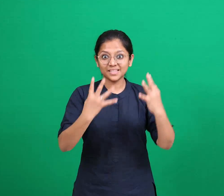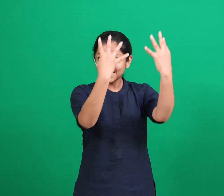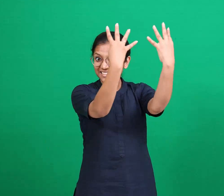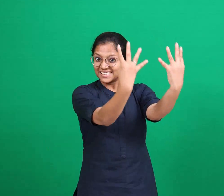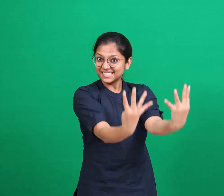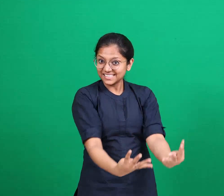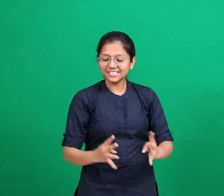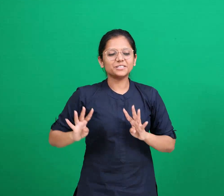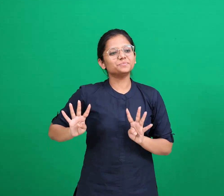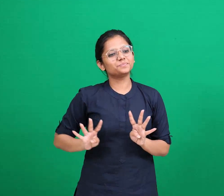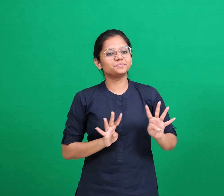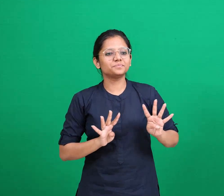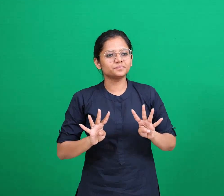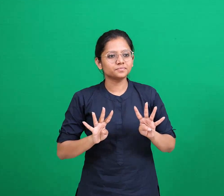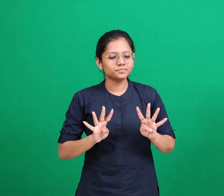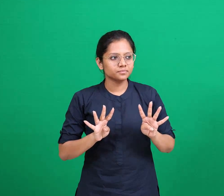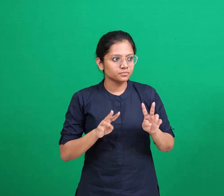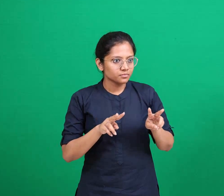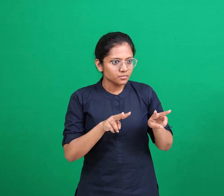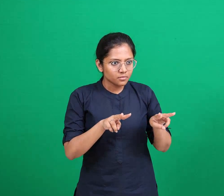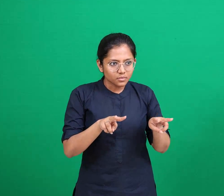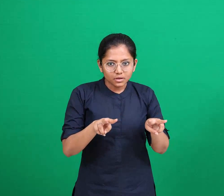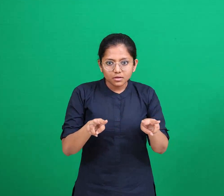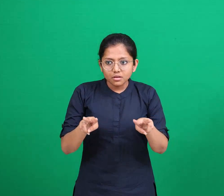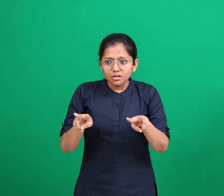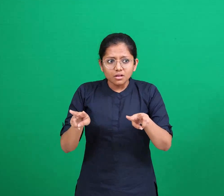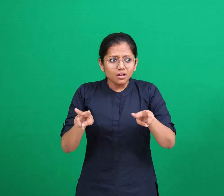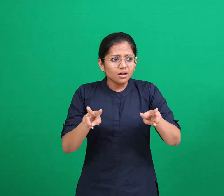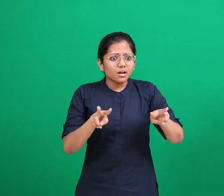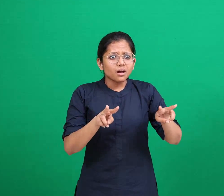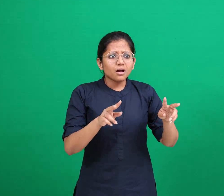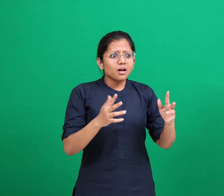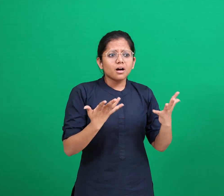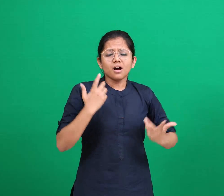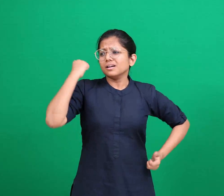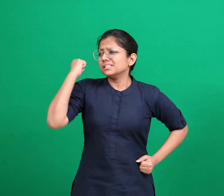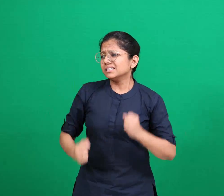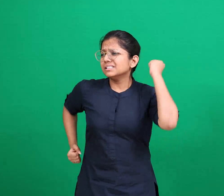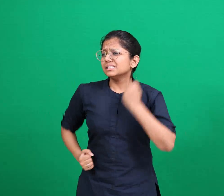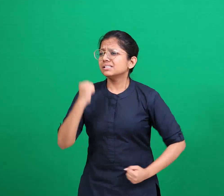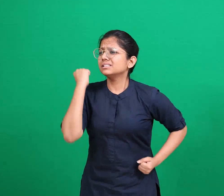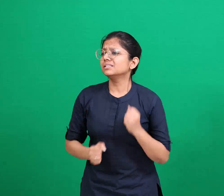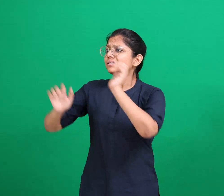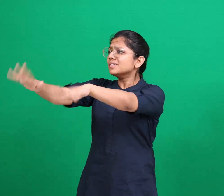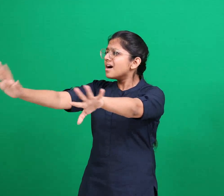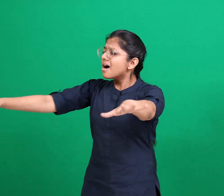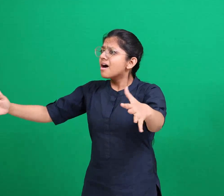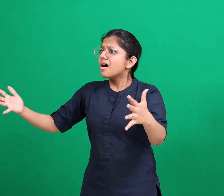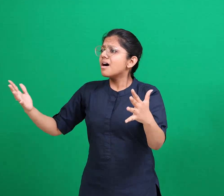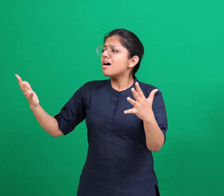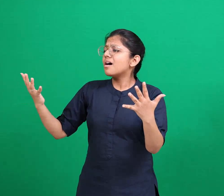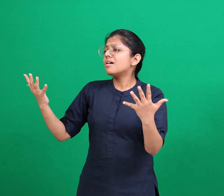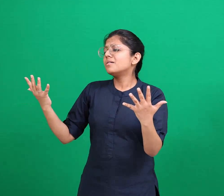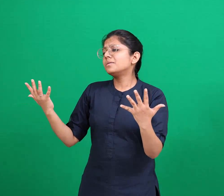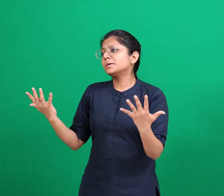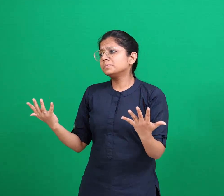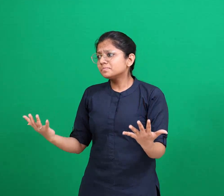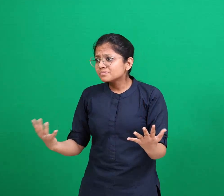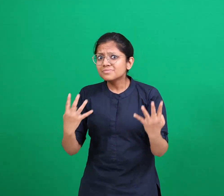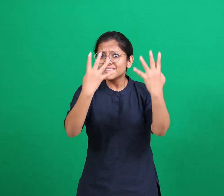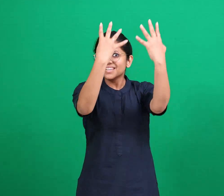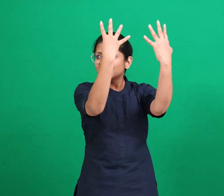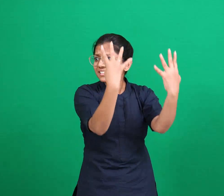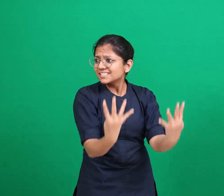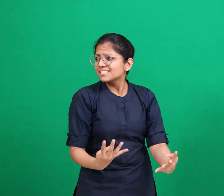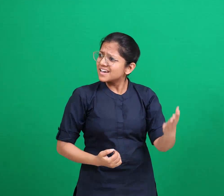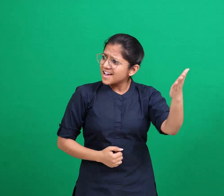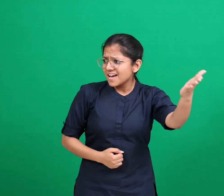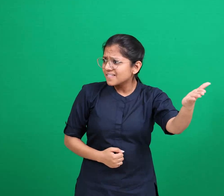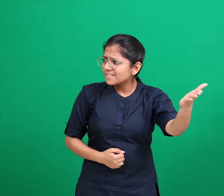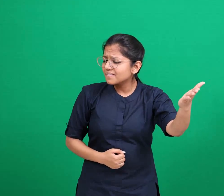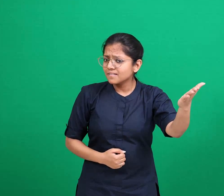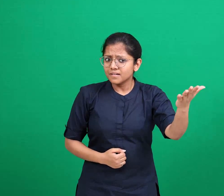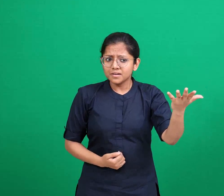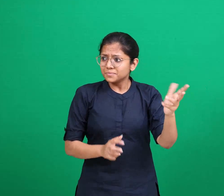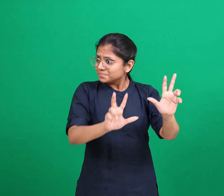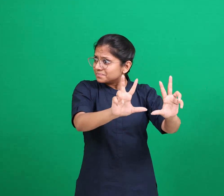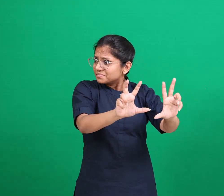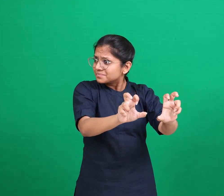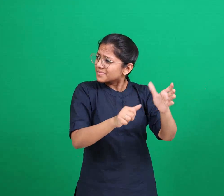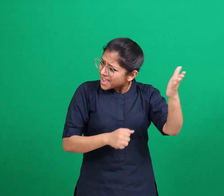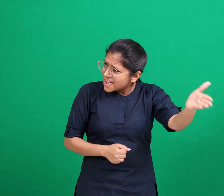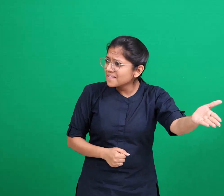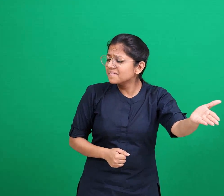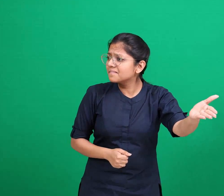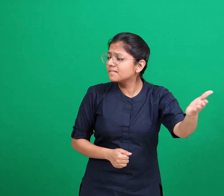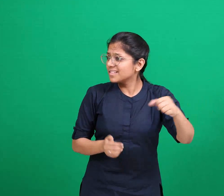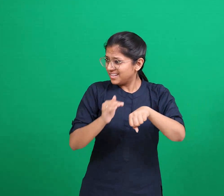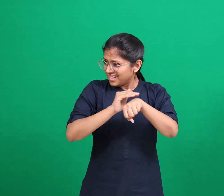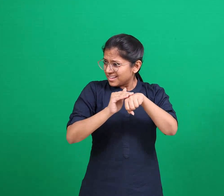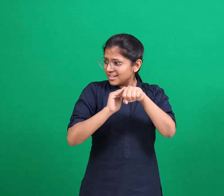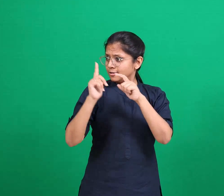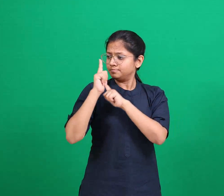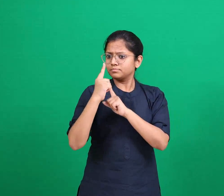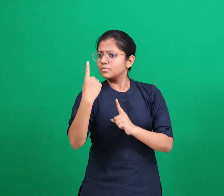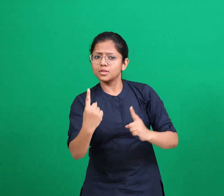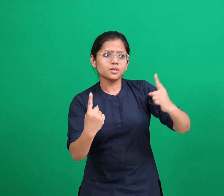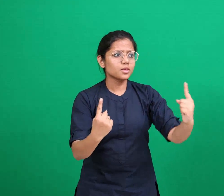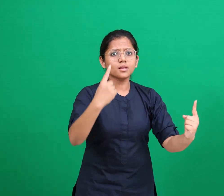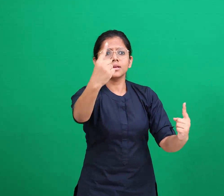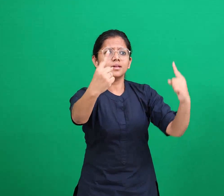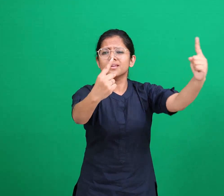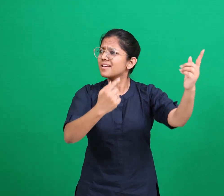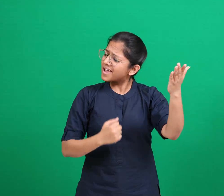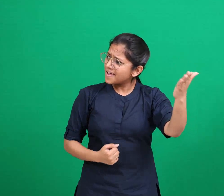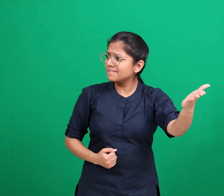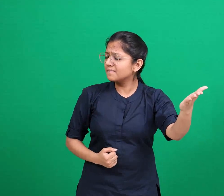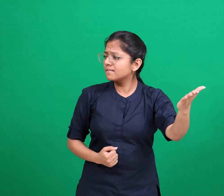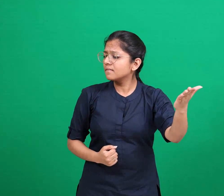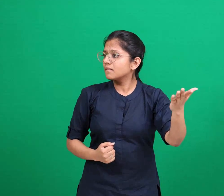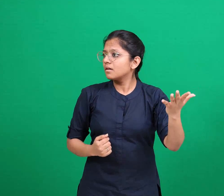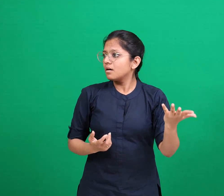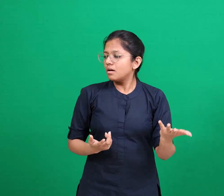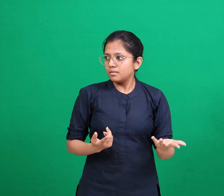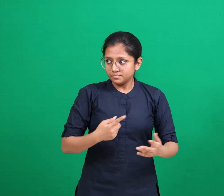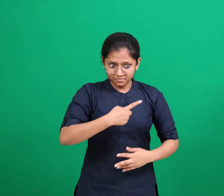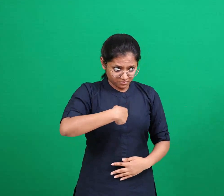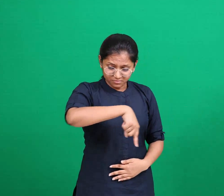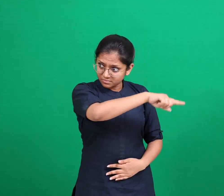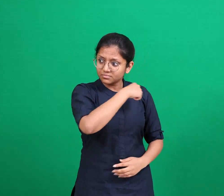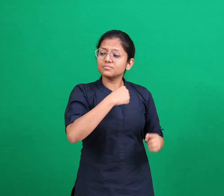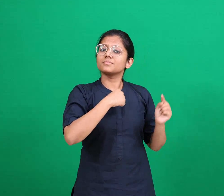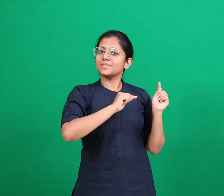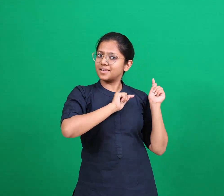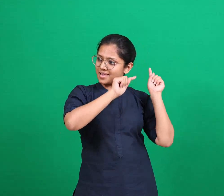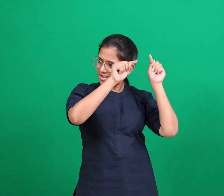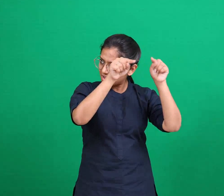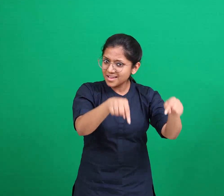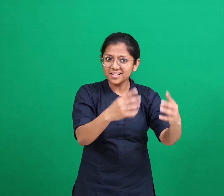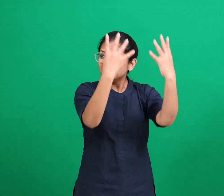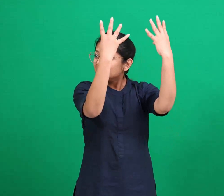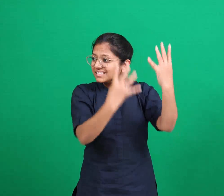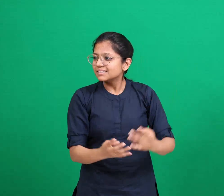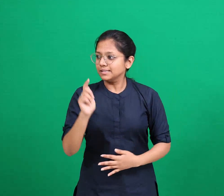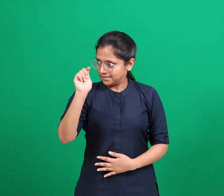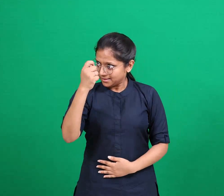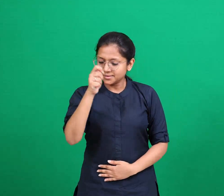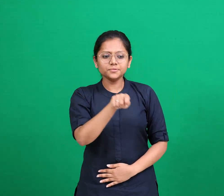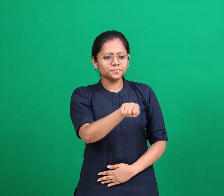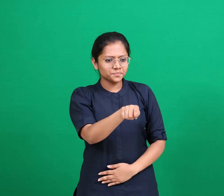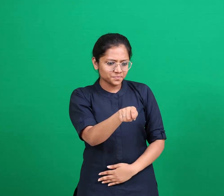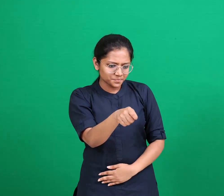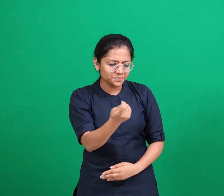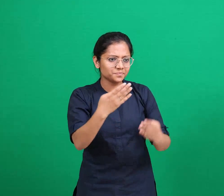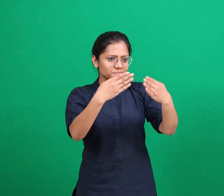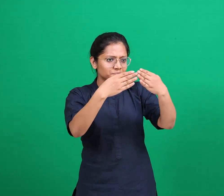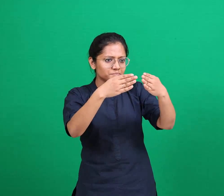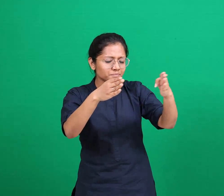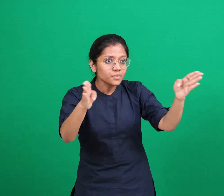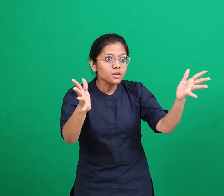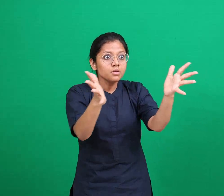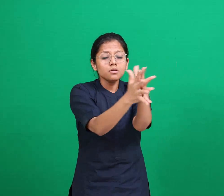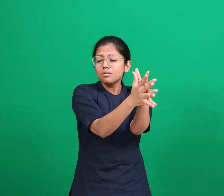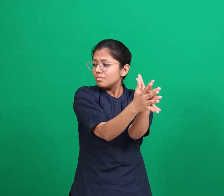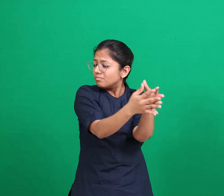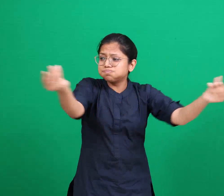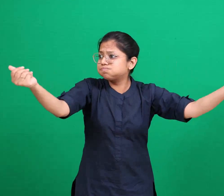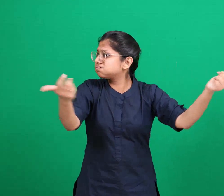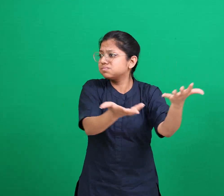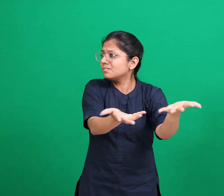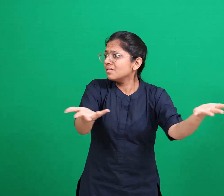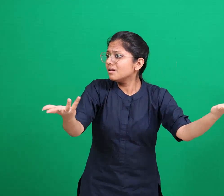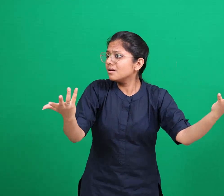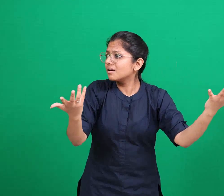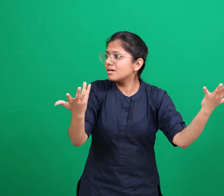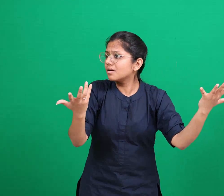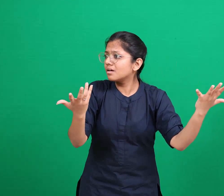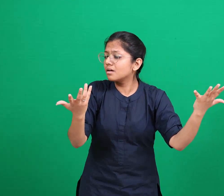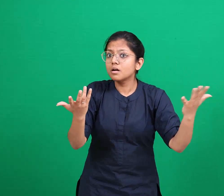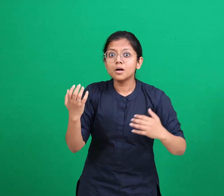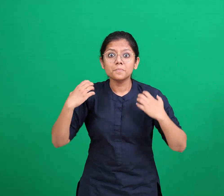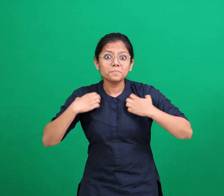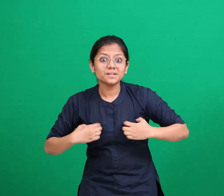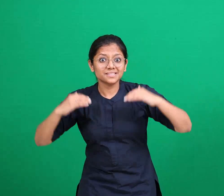So they returned with the report: "We found the jail securely locked, with the guards posted at the doors;